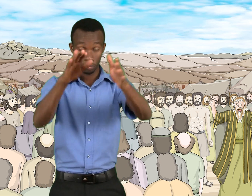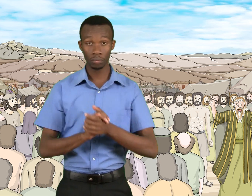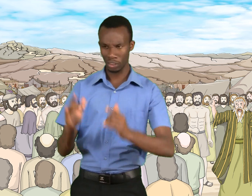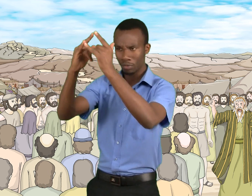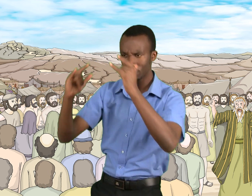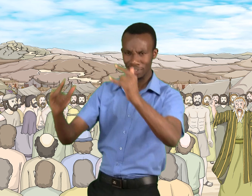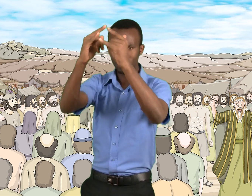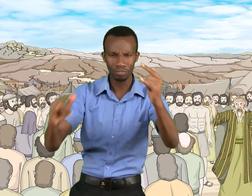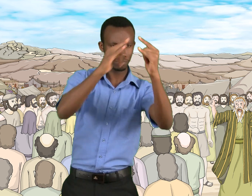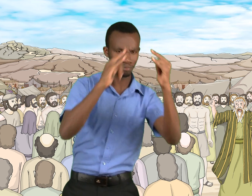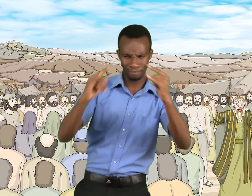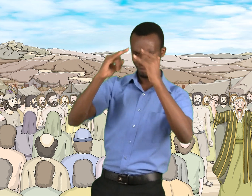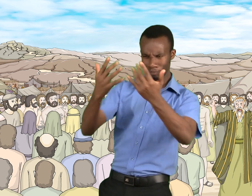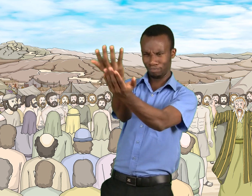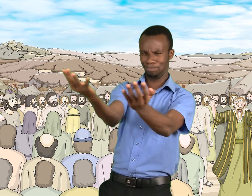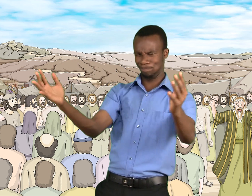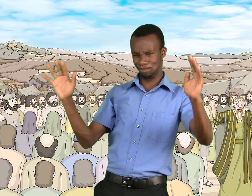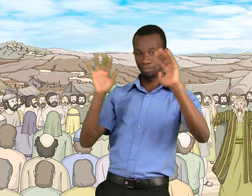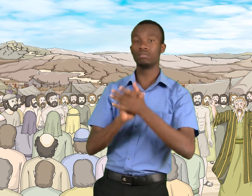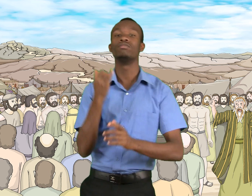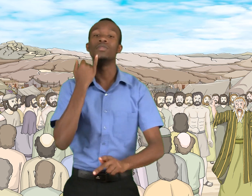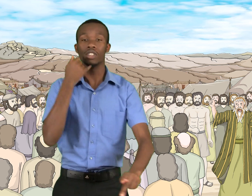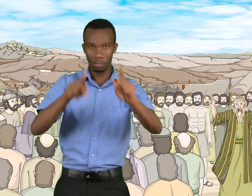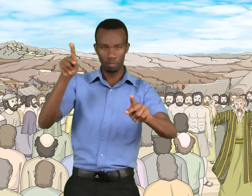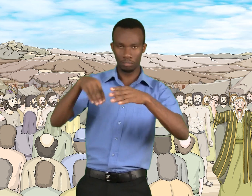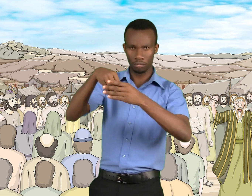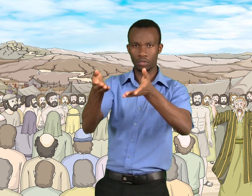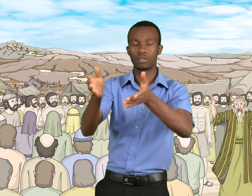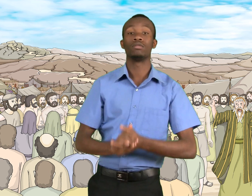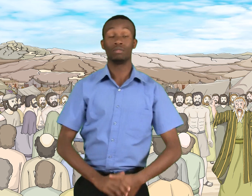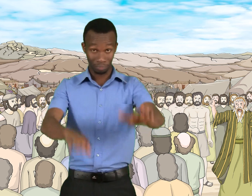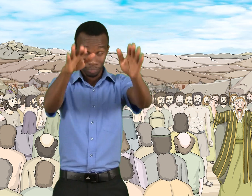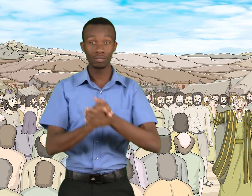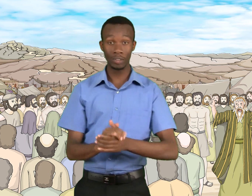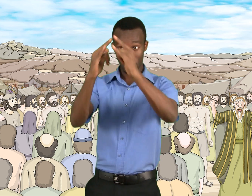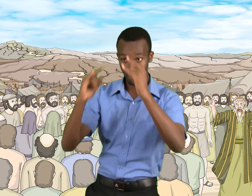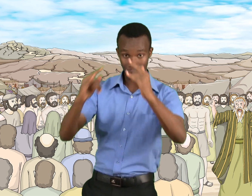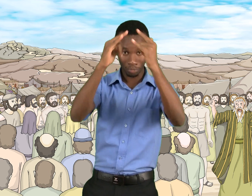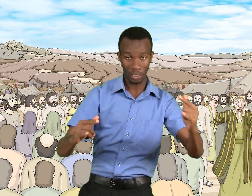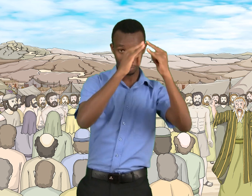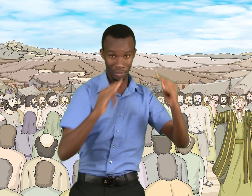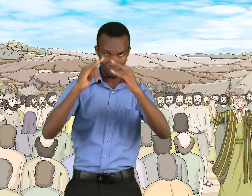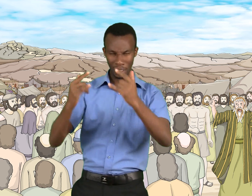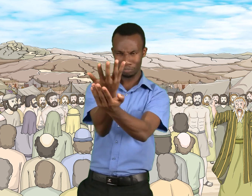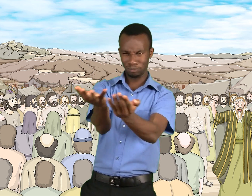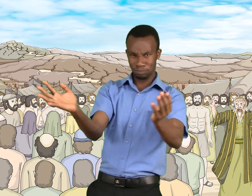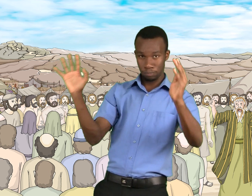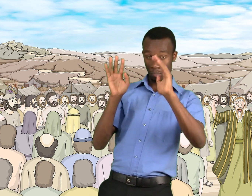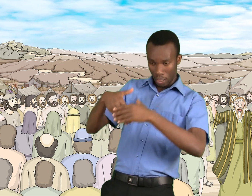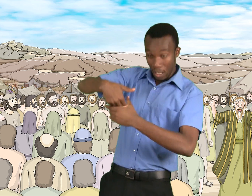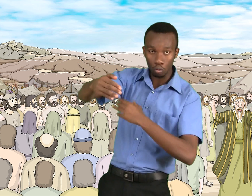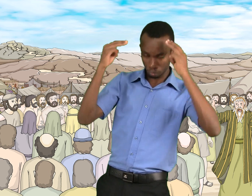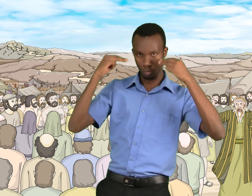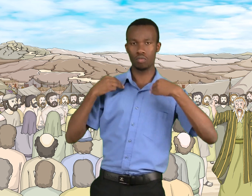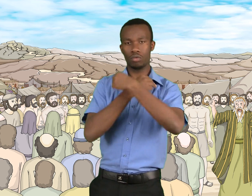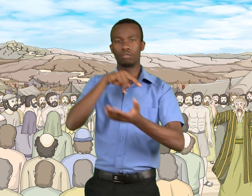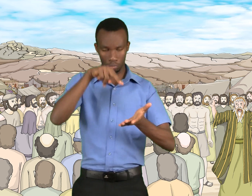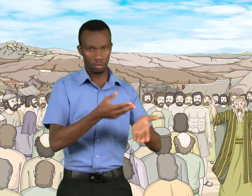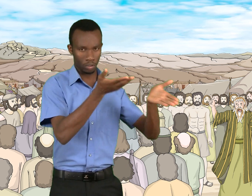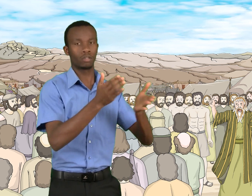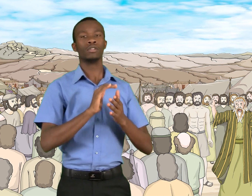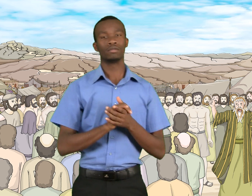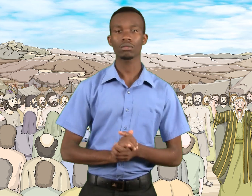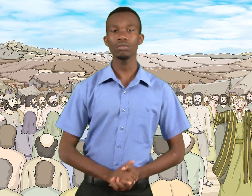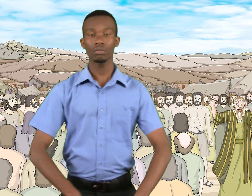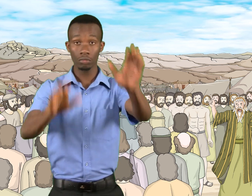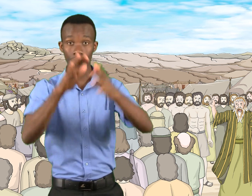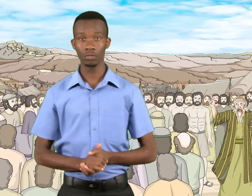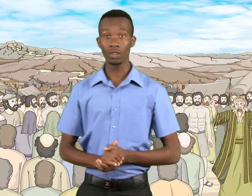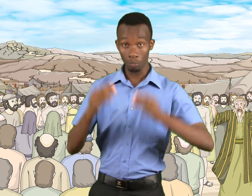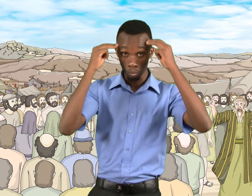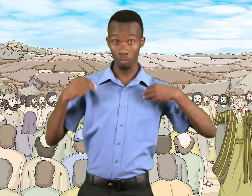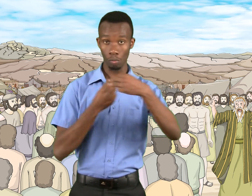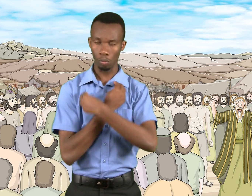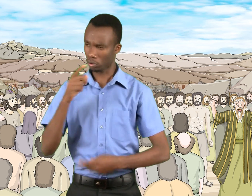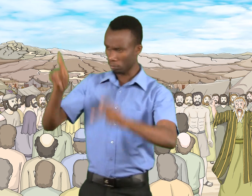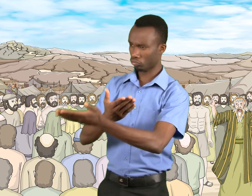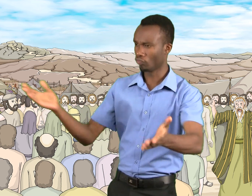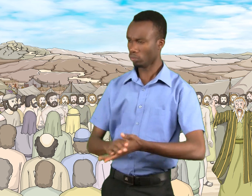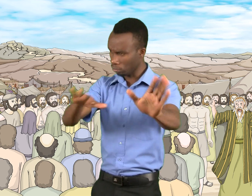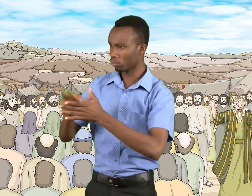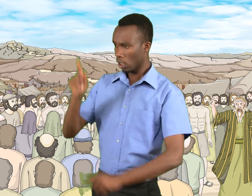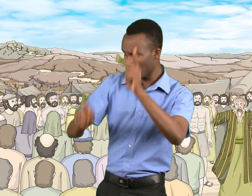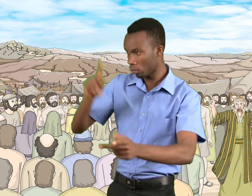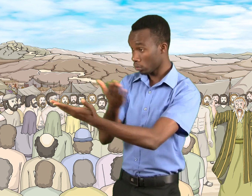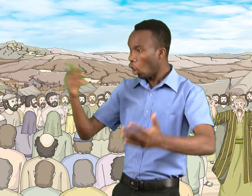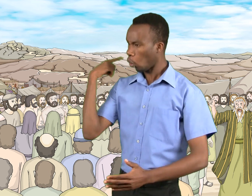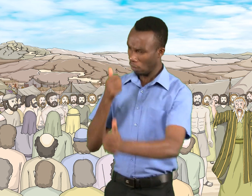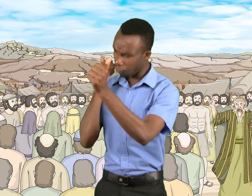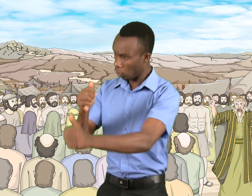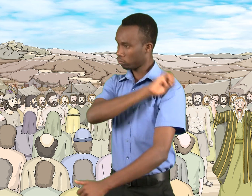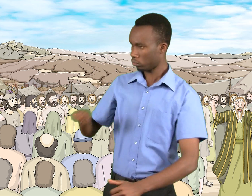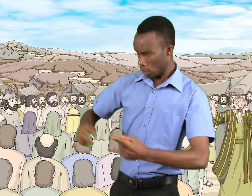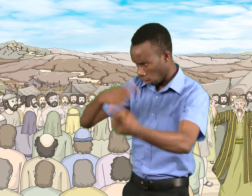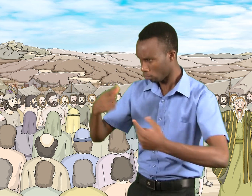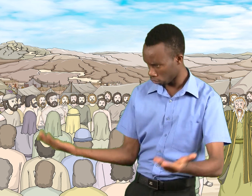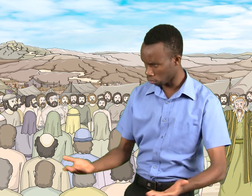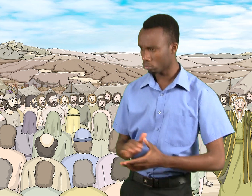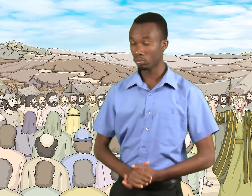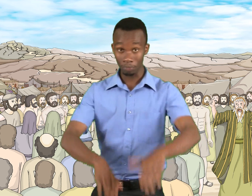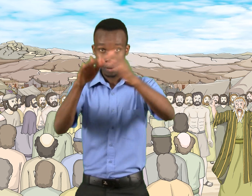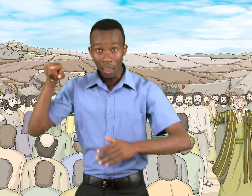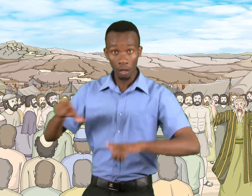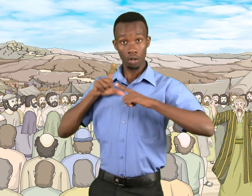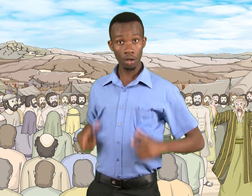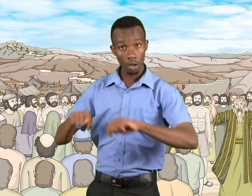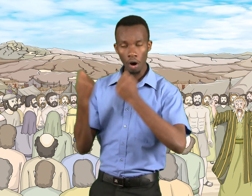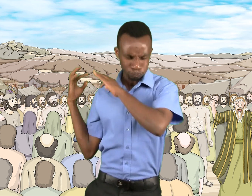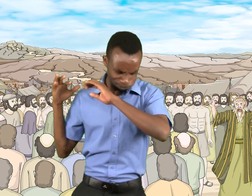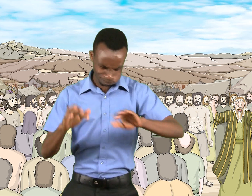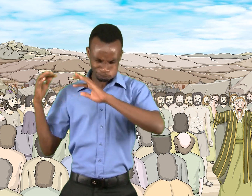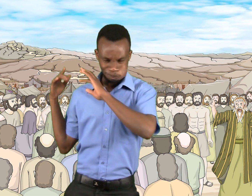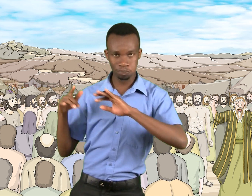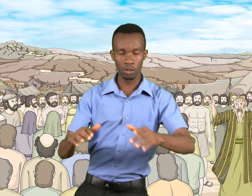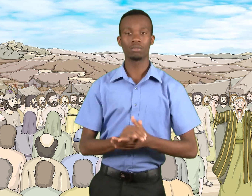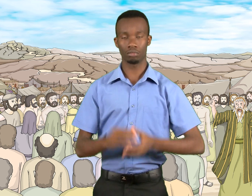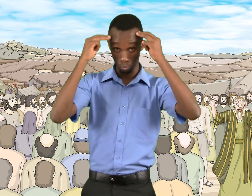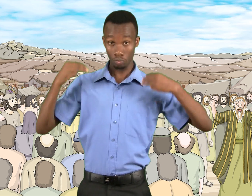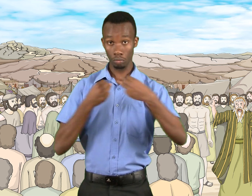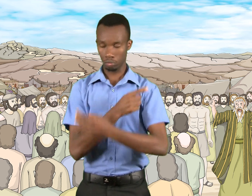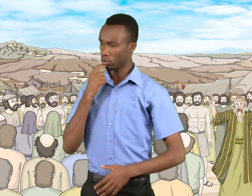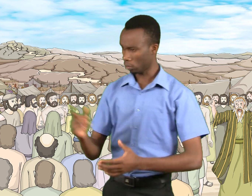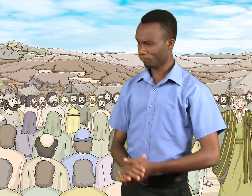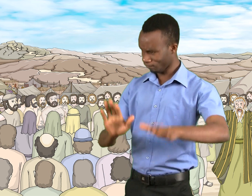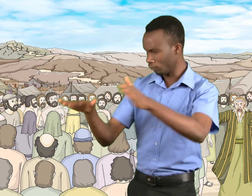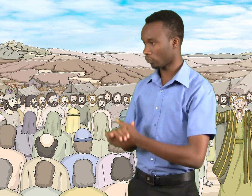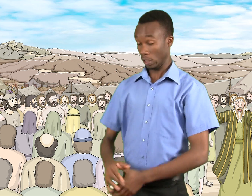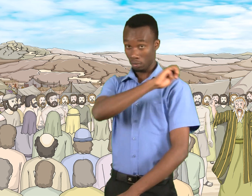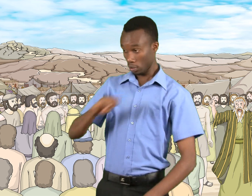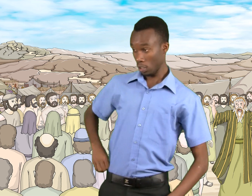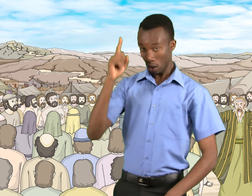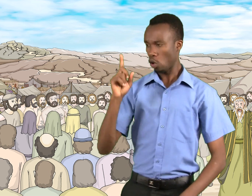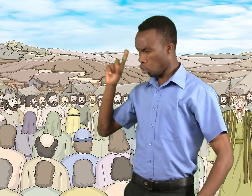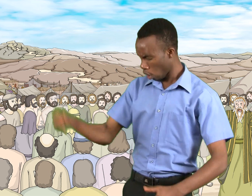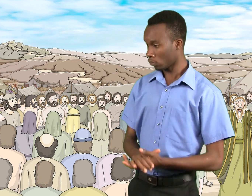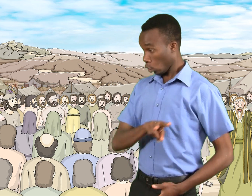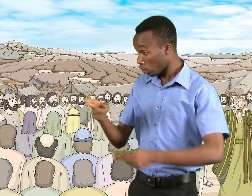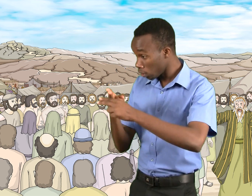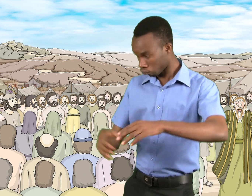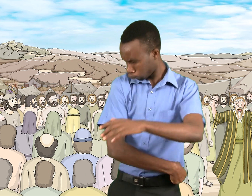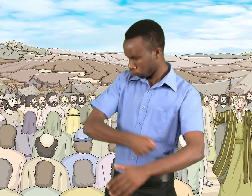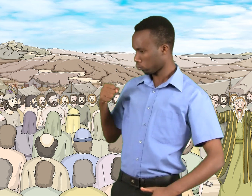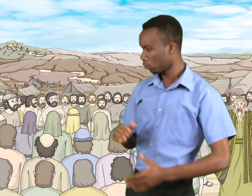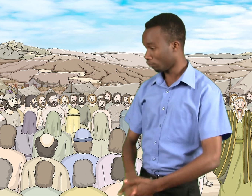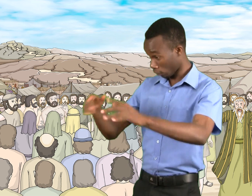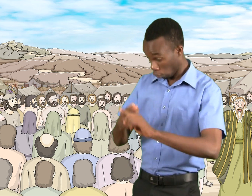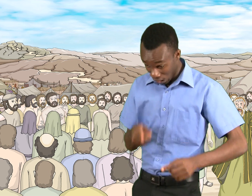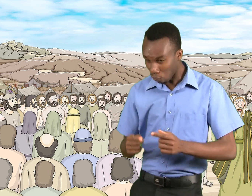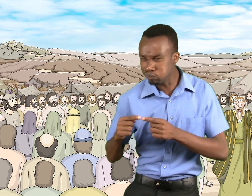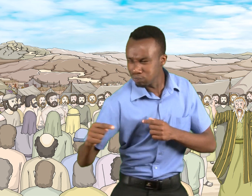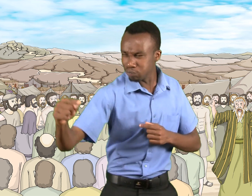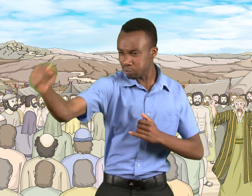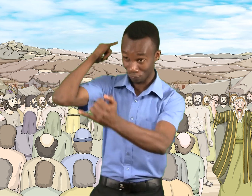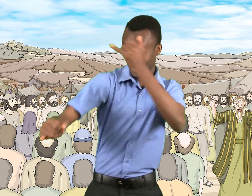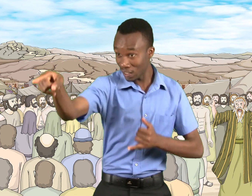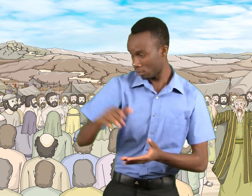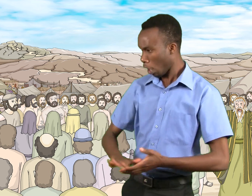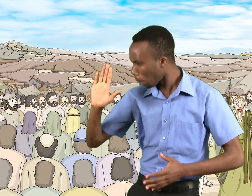Moses saw that the people were out of control, for Aaron had let them run wild and become a laughingstock to their enemies.